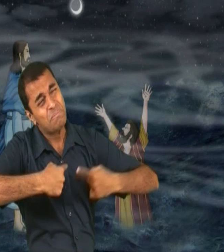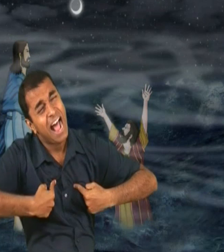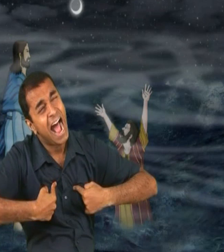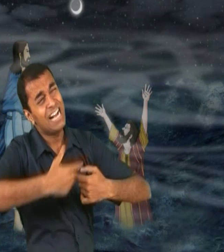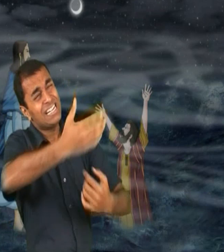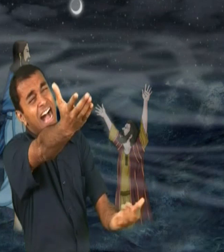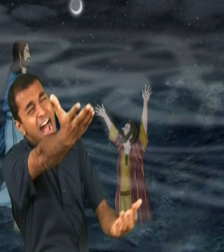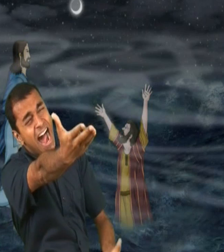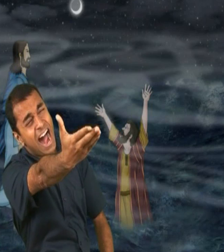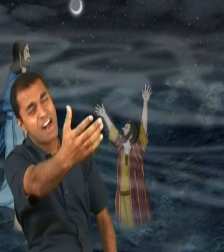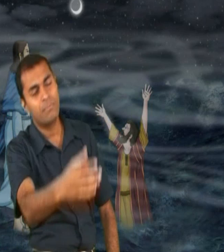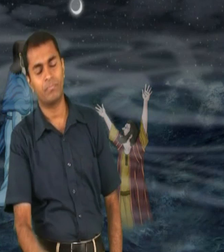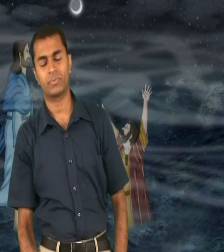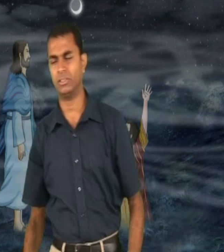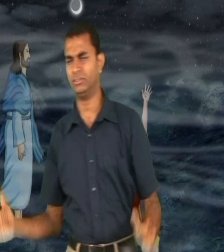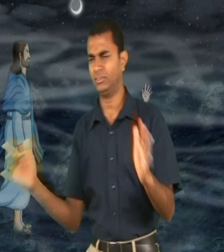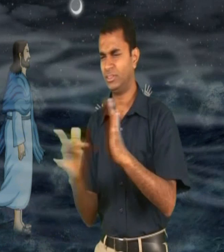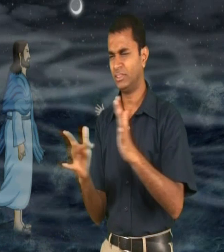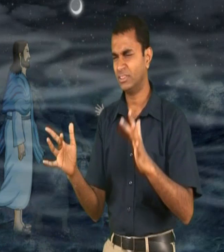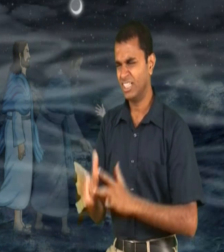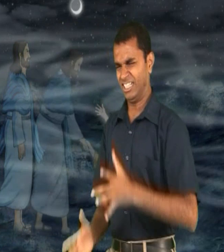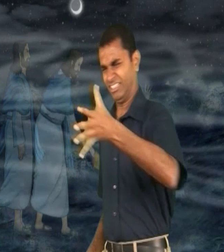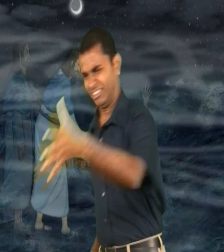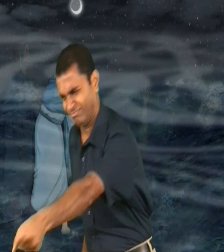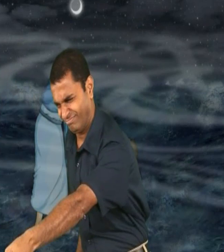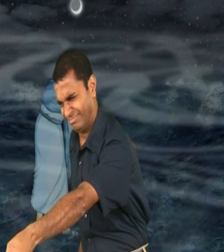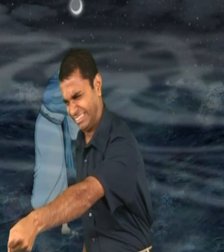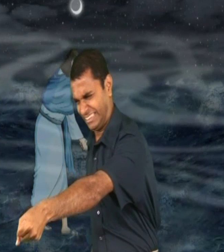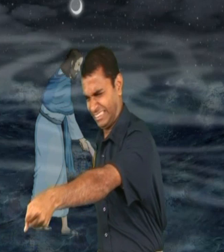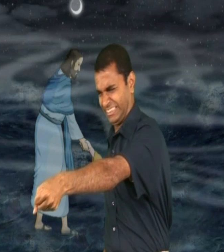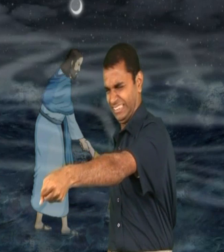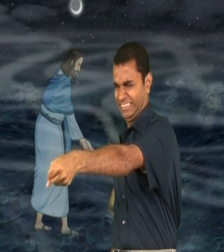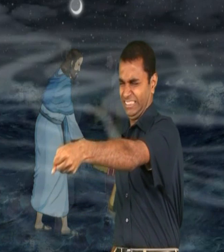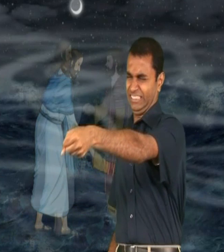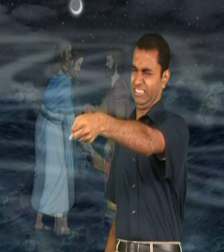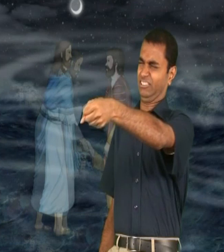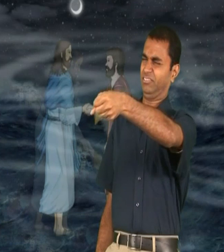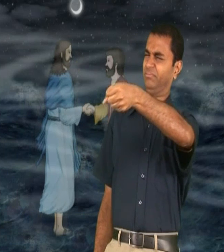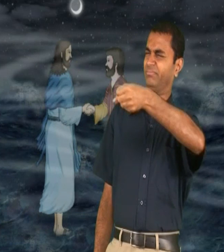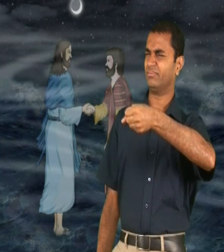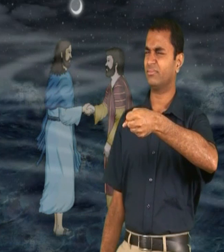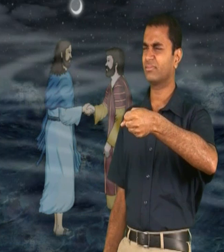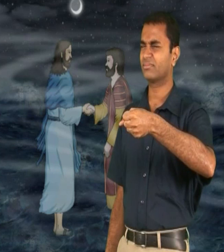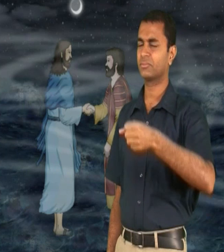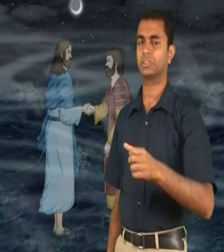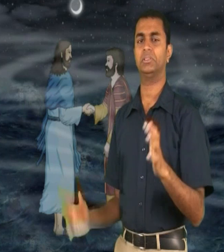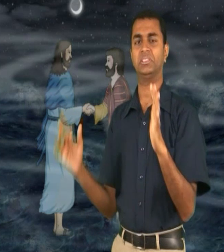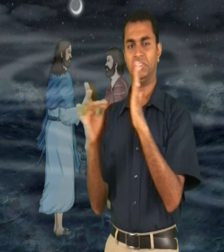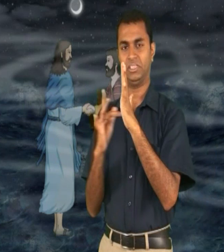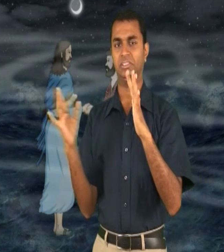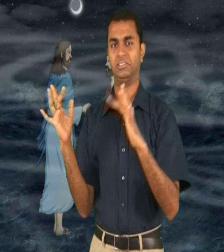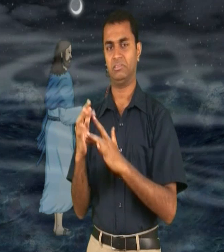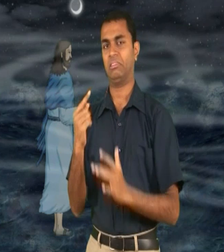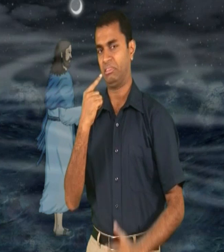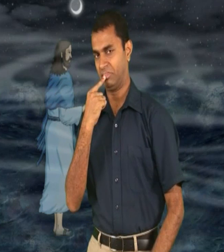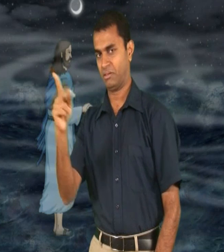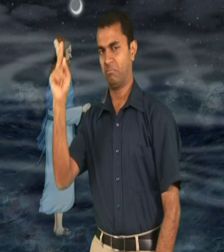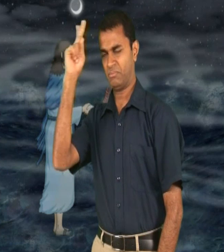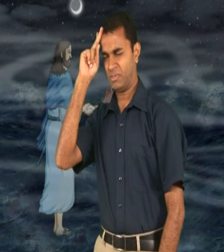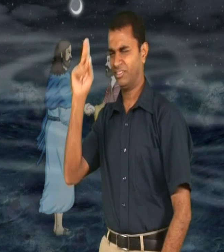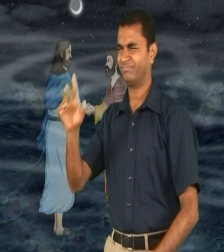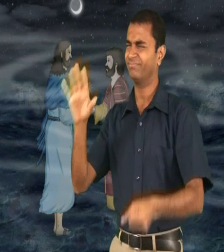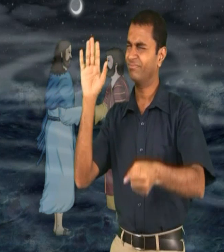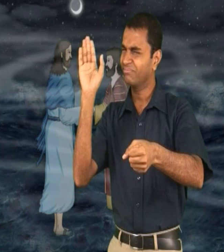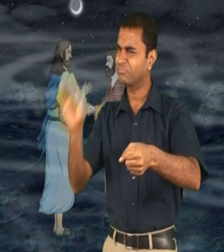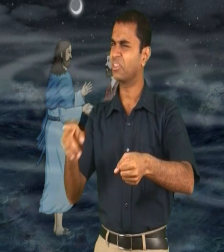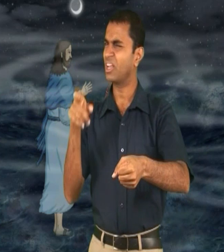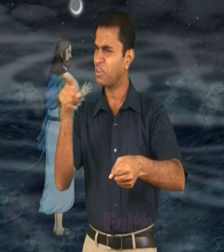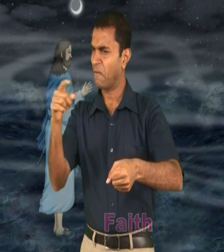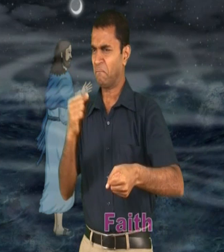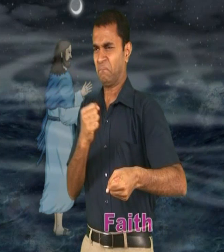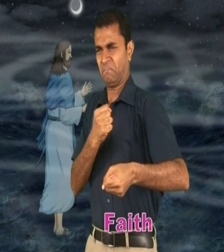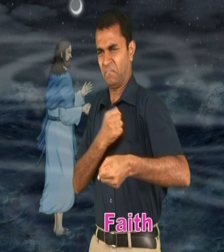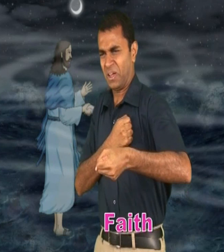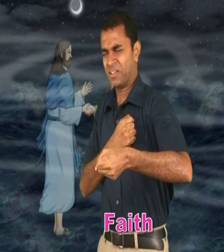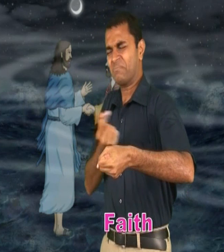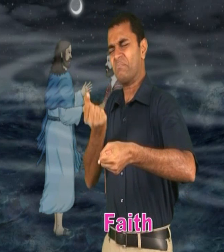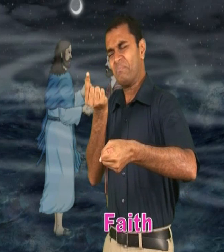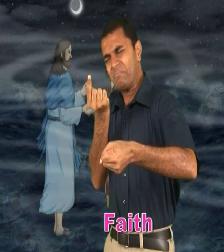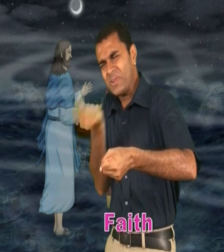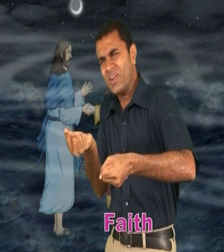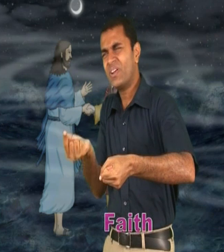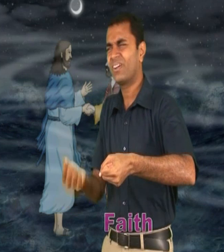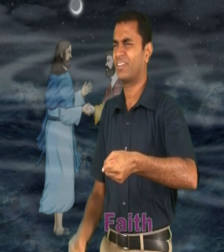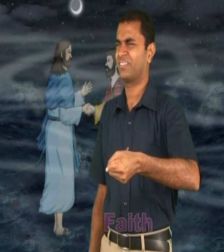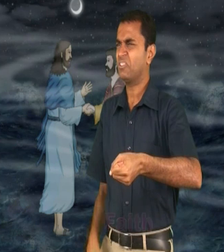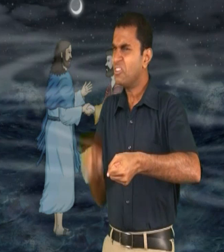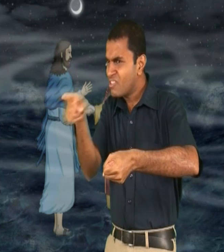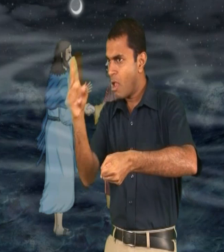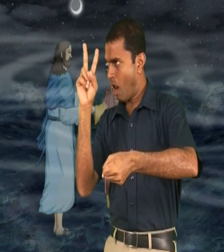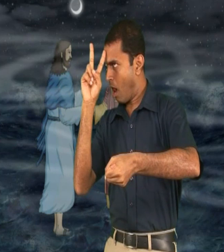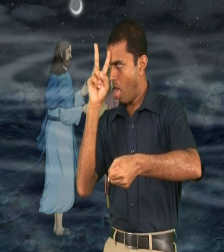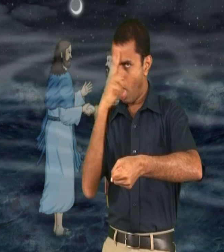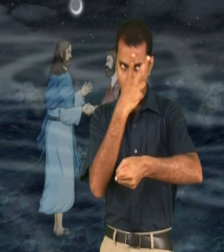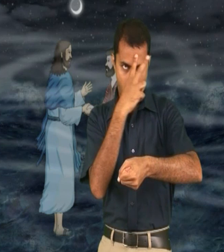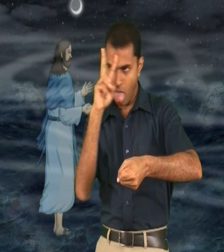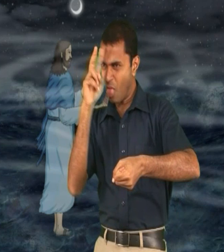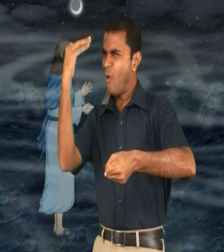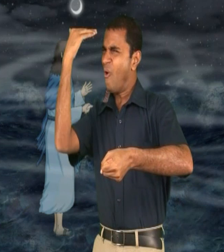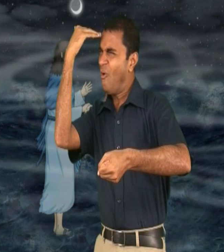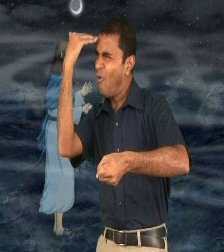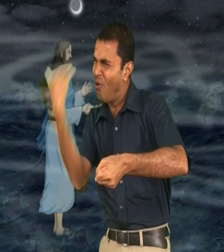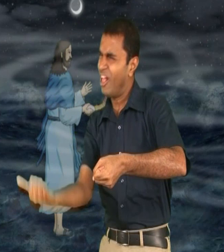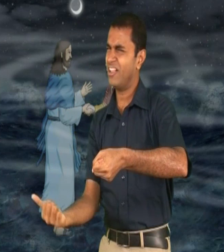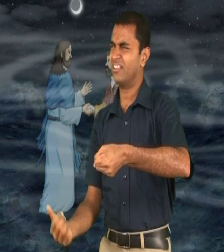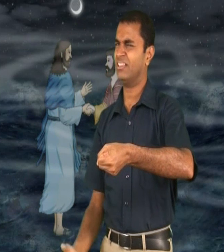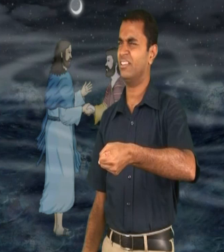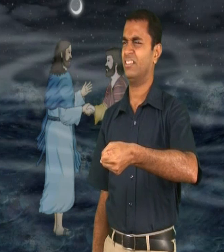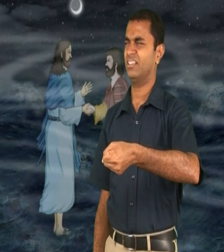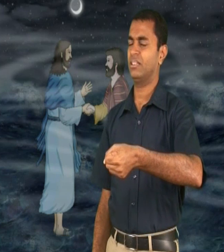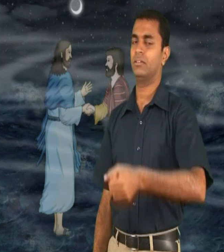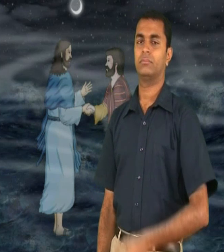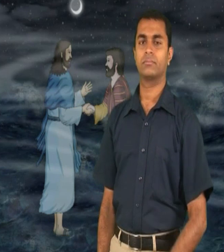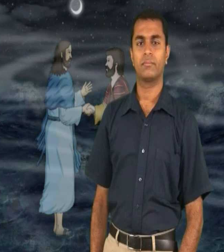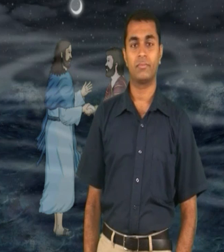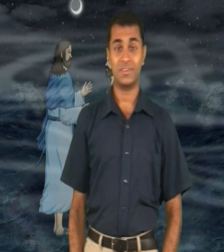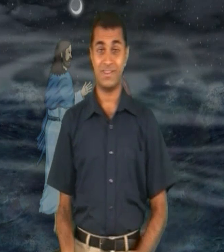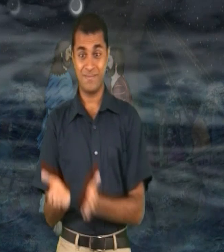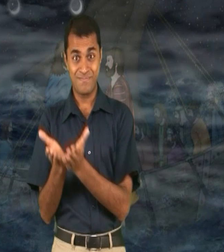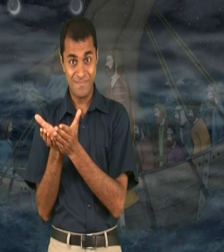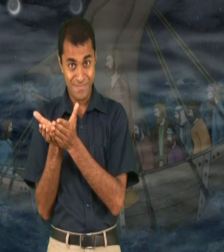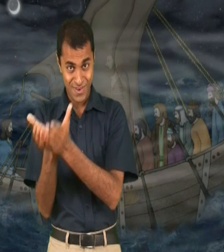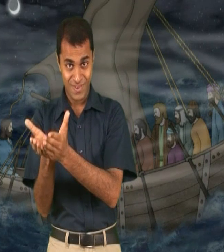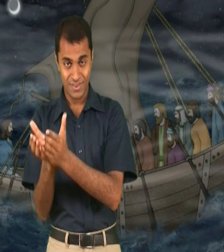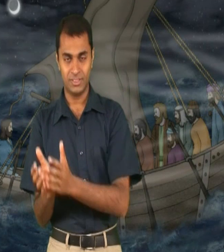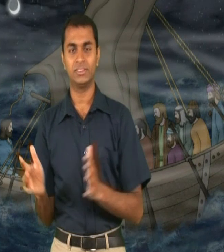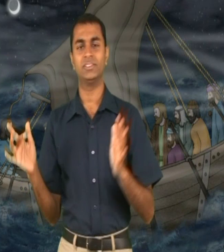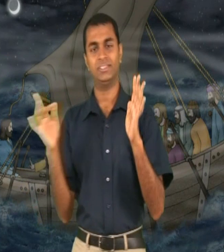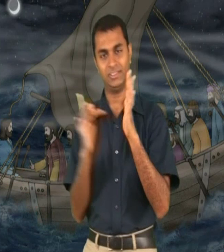Immediately Jesus reached out His hand and took hold of Peter. “You of little faith,” He said, “why did you doubt?”